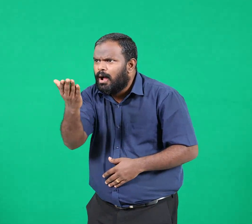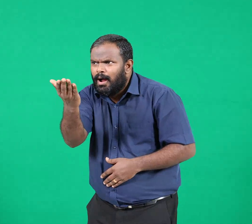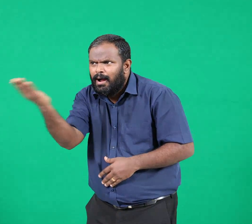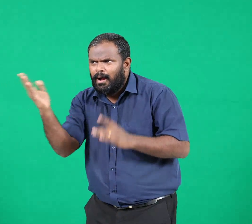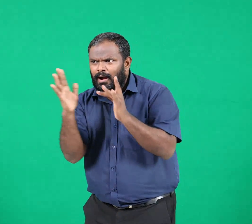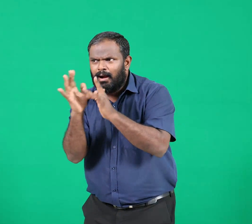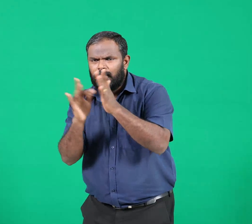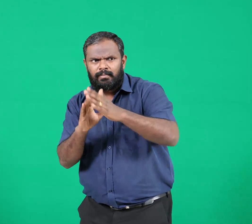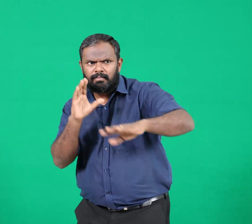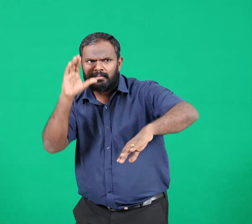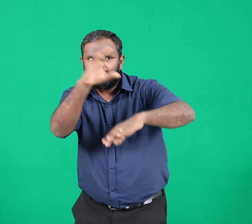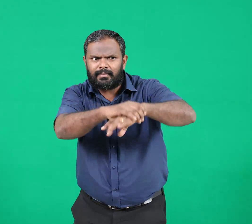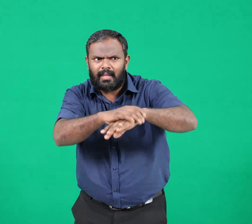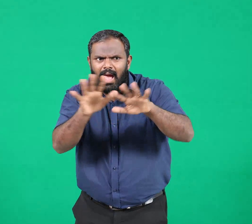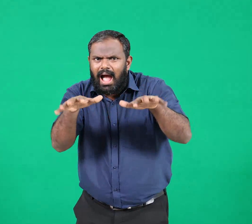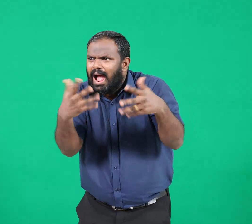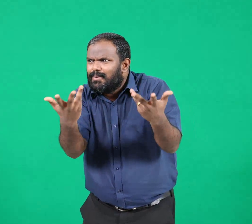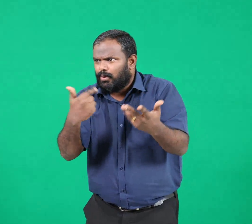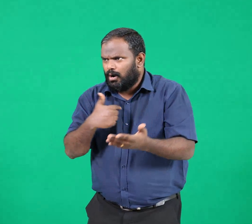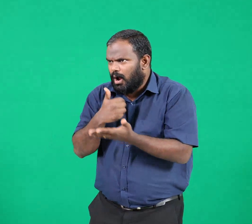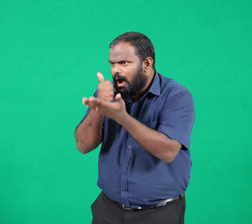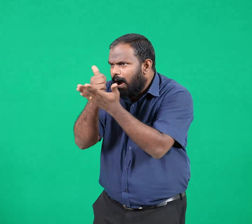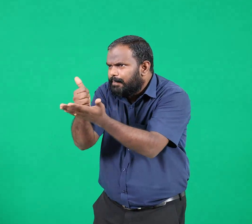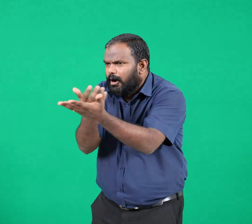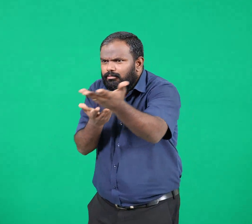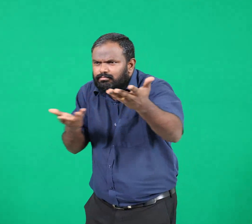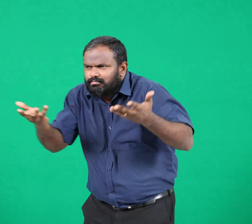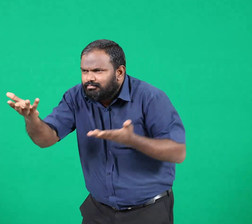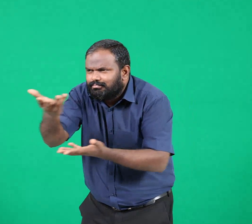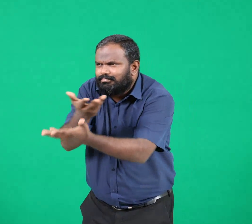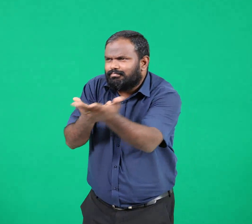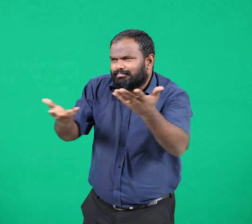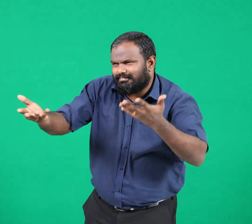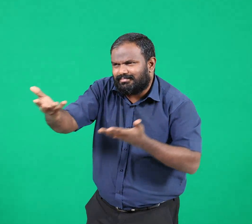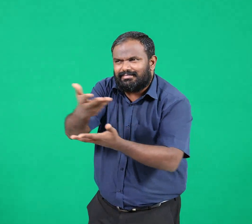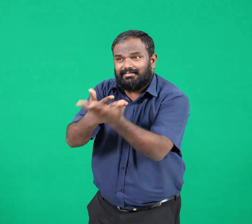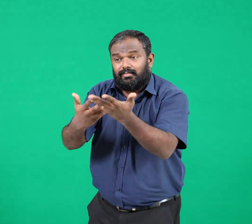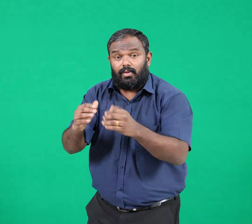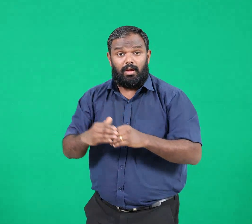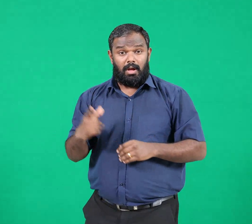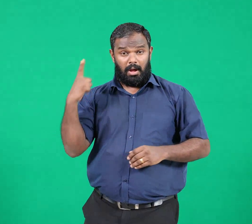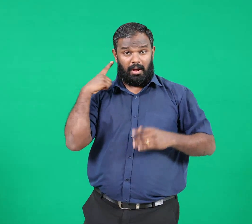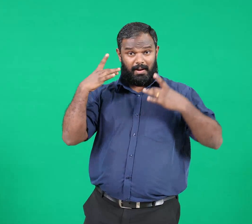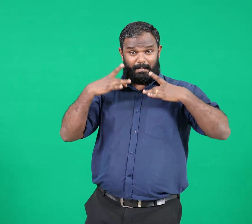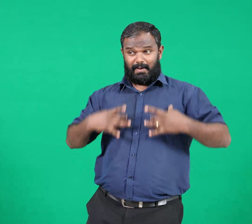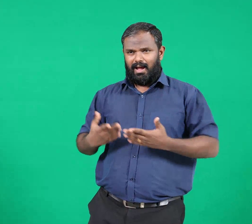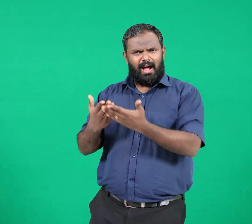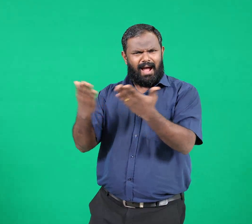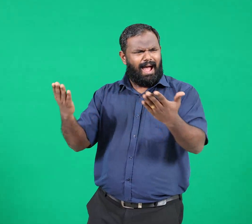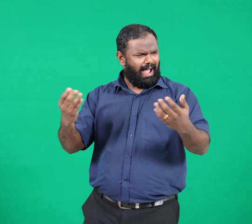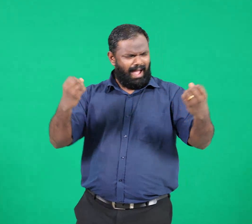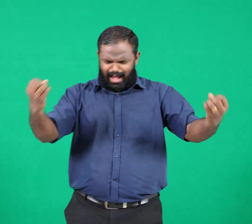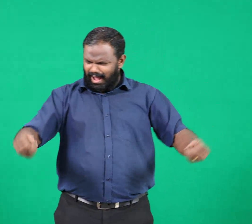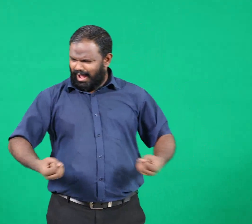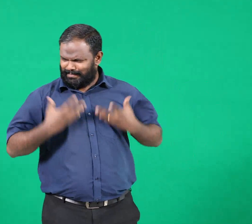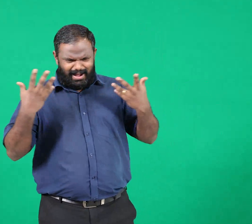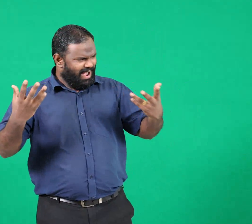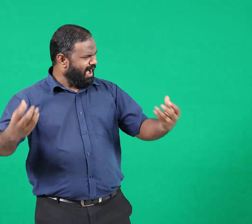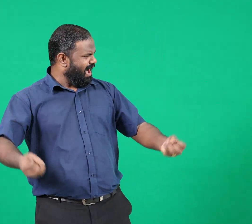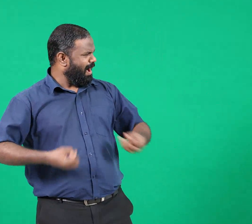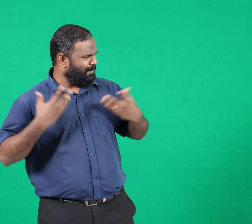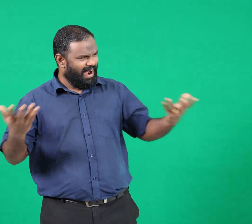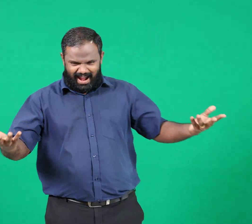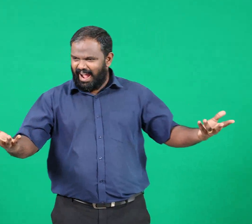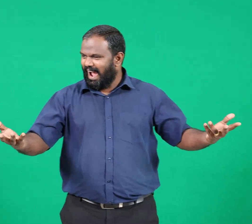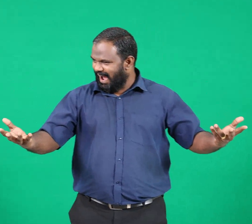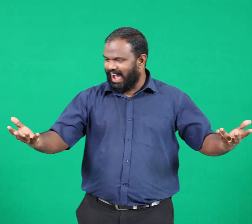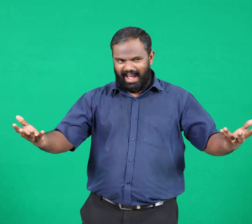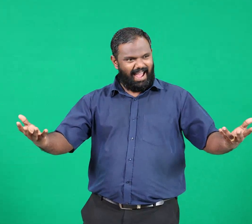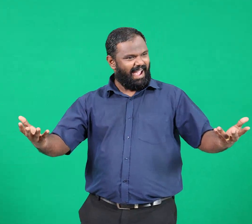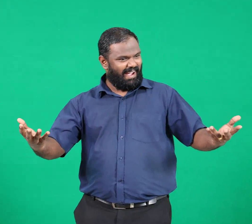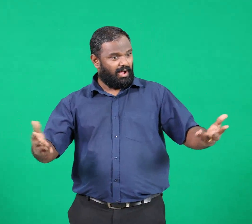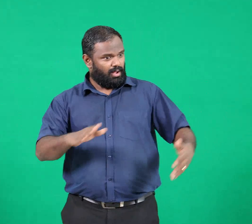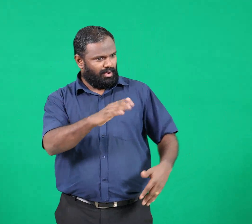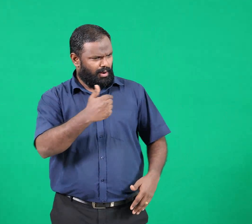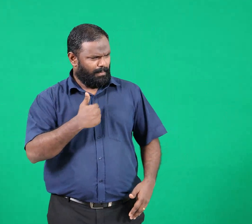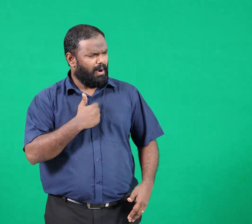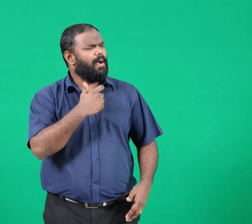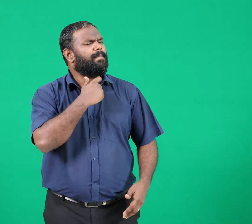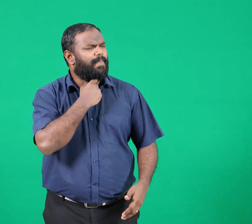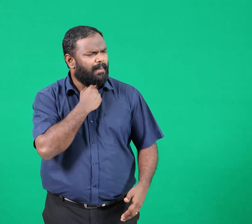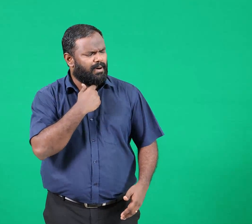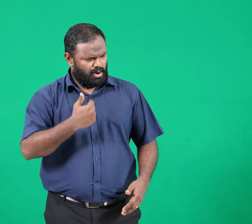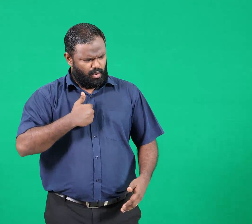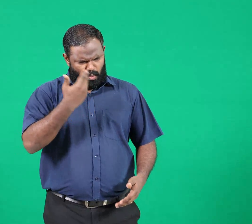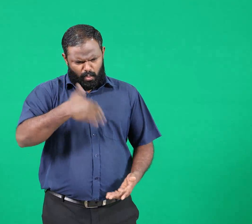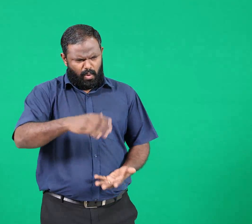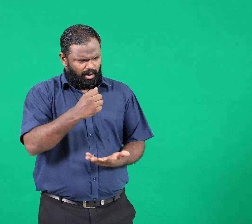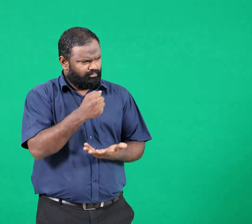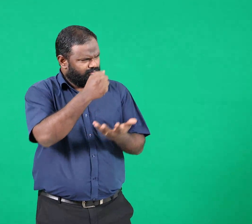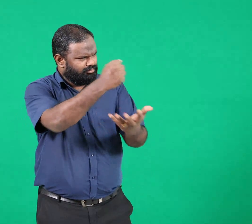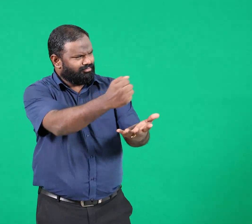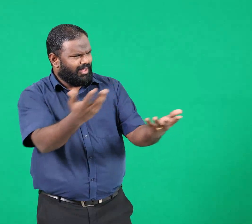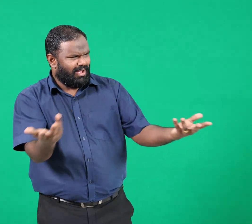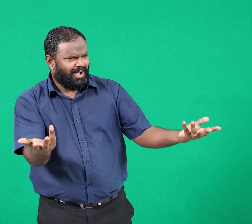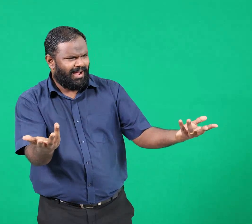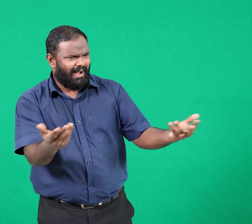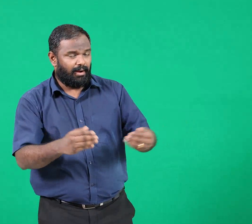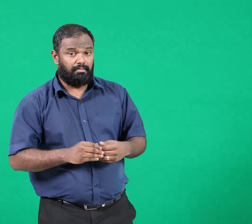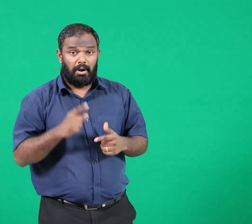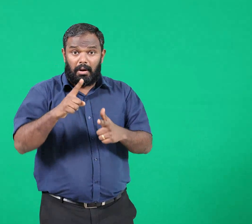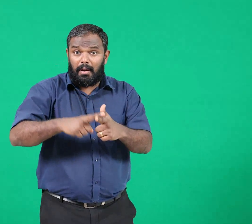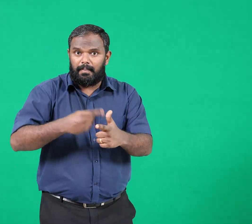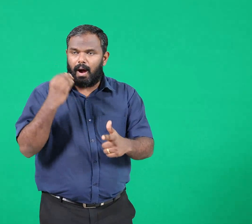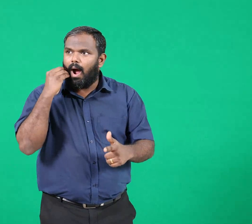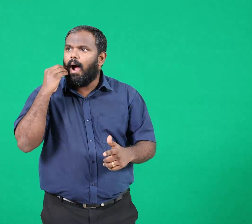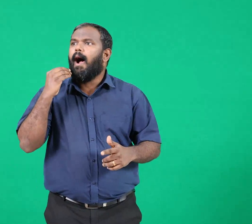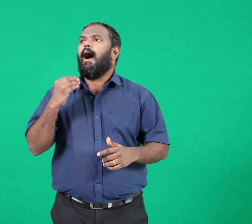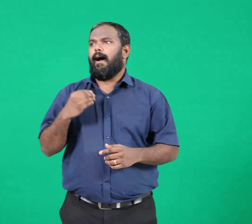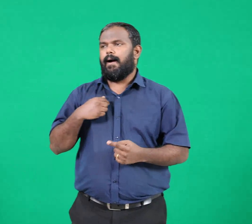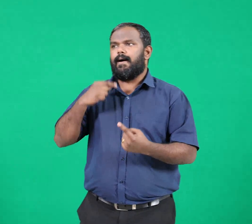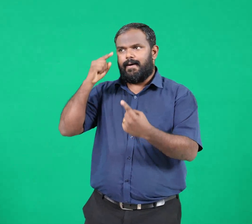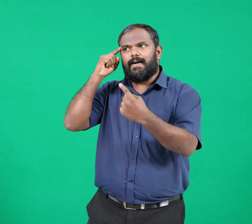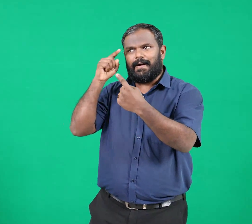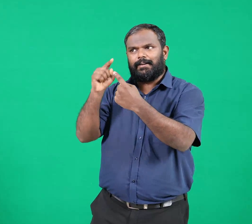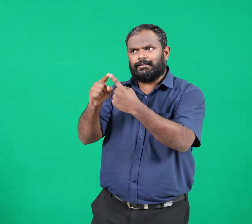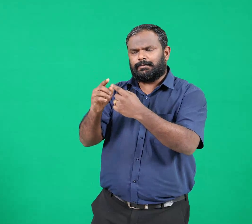They were delighted and agreed to give him money.